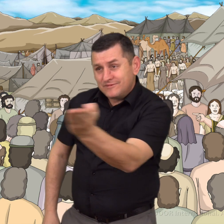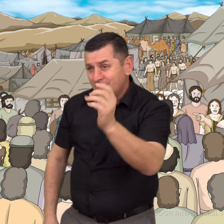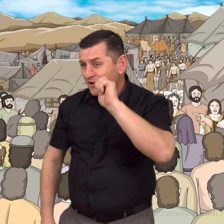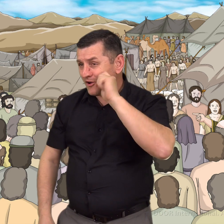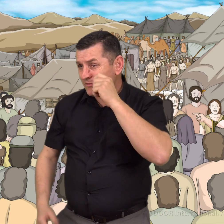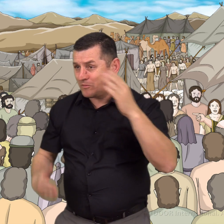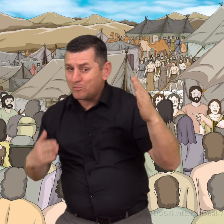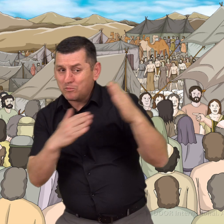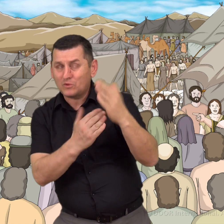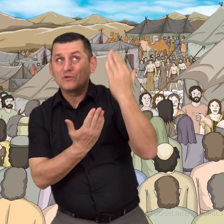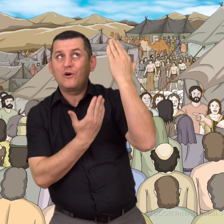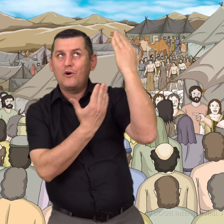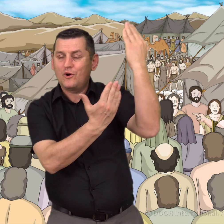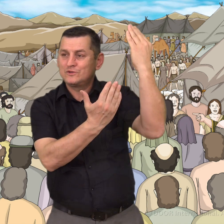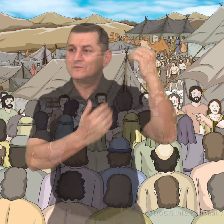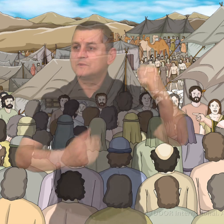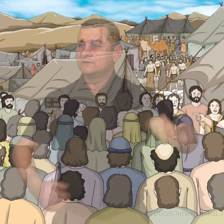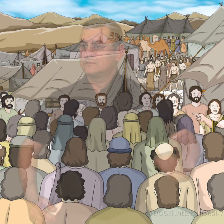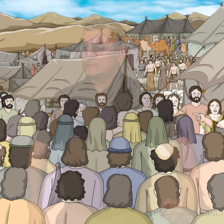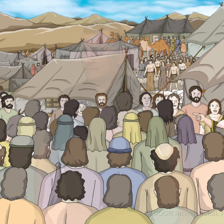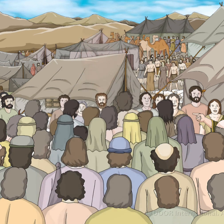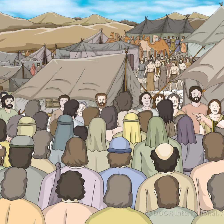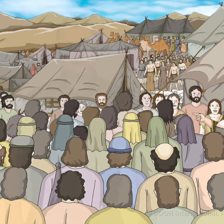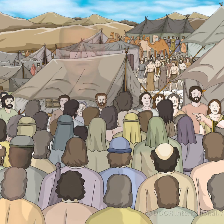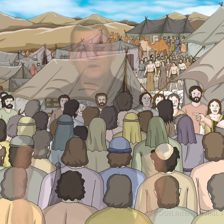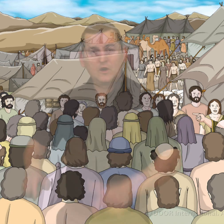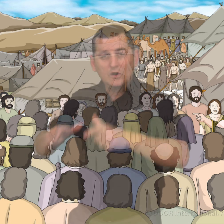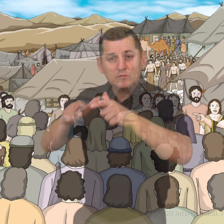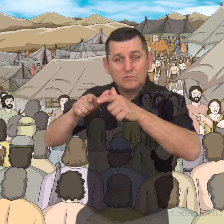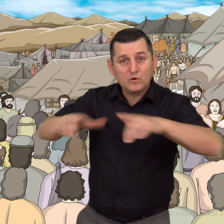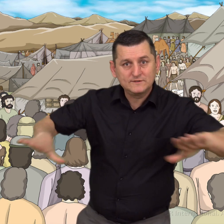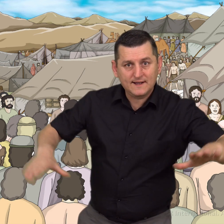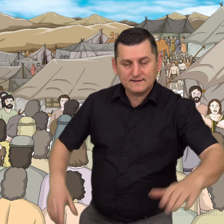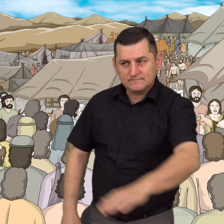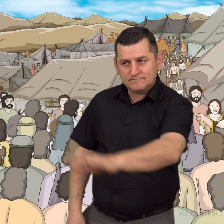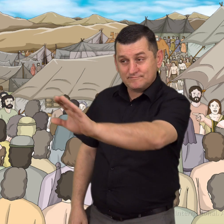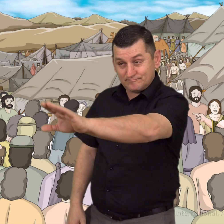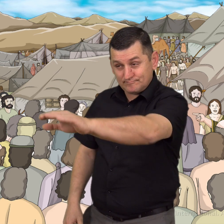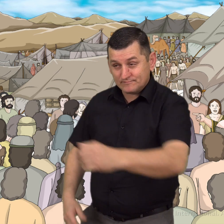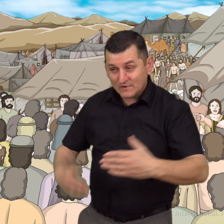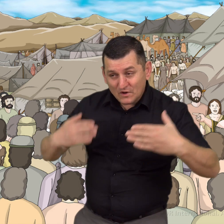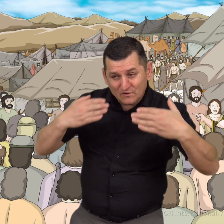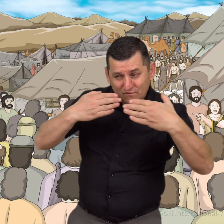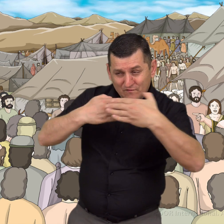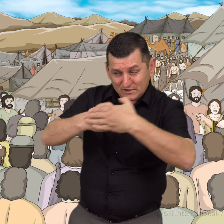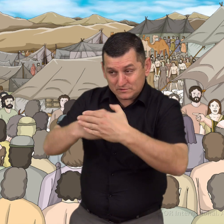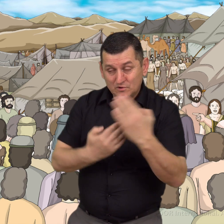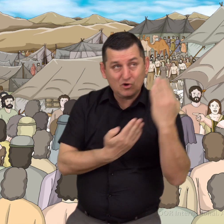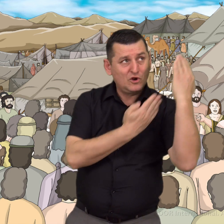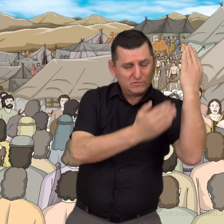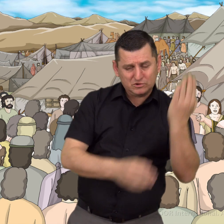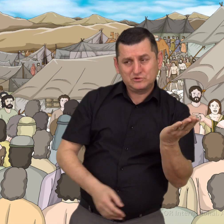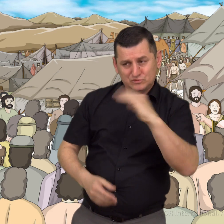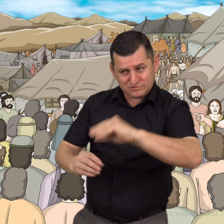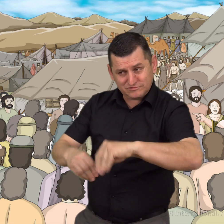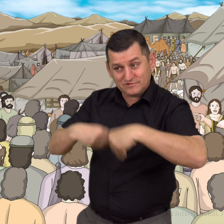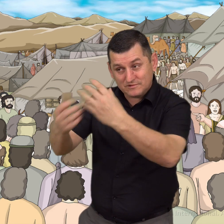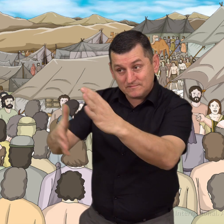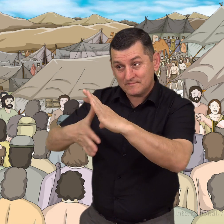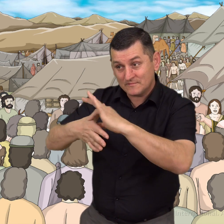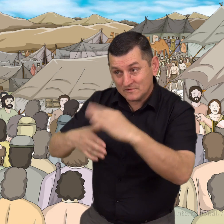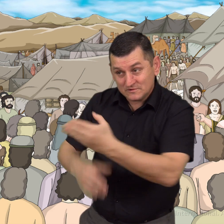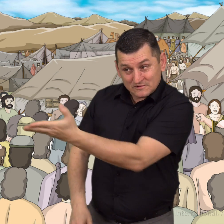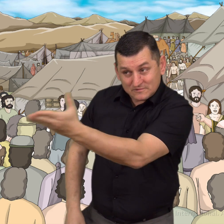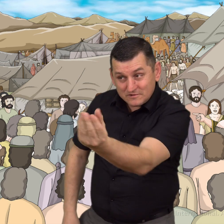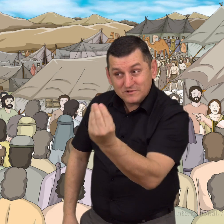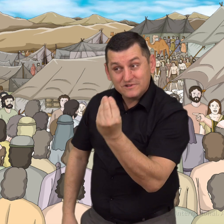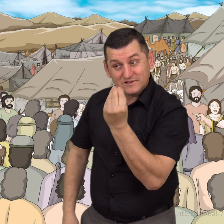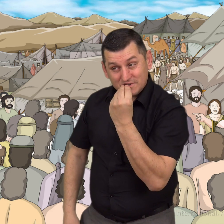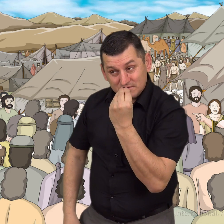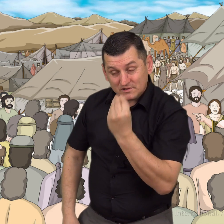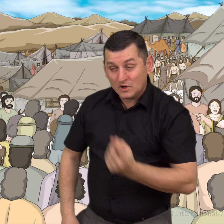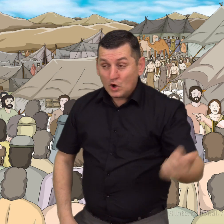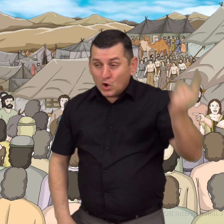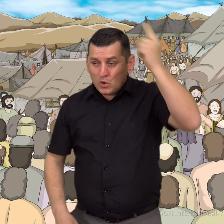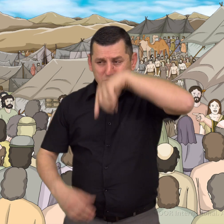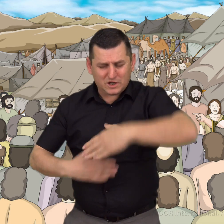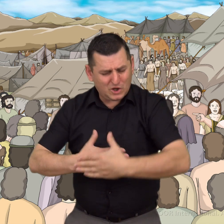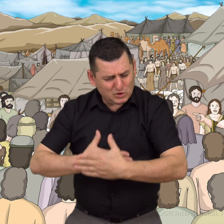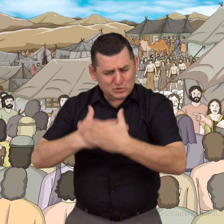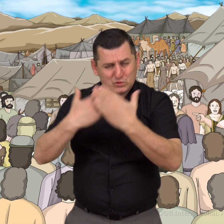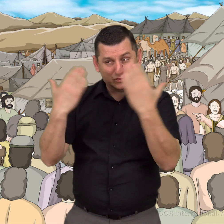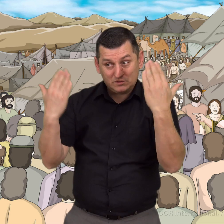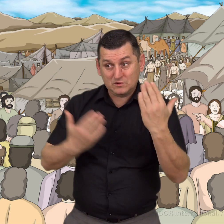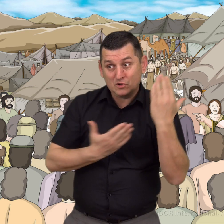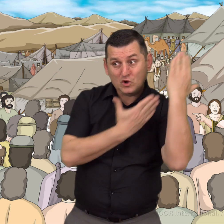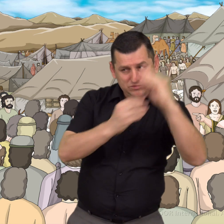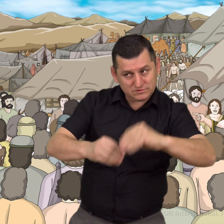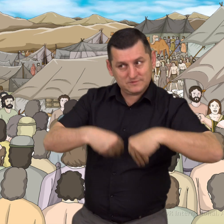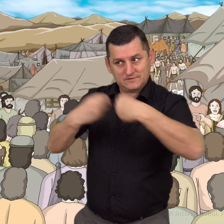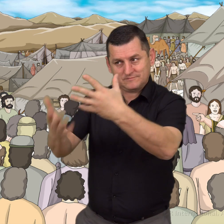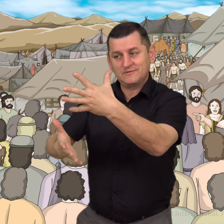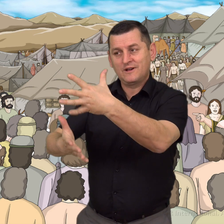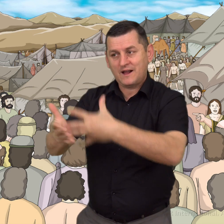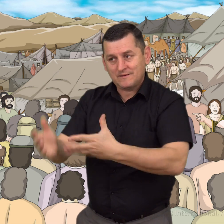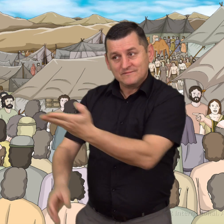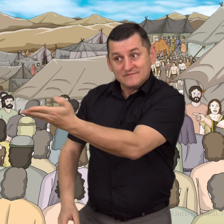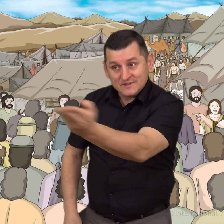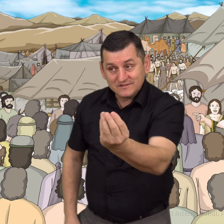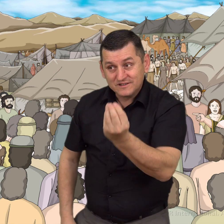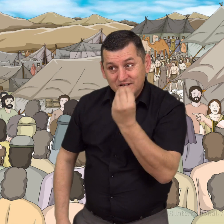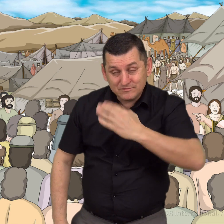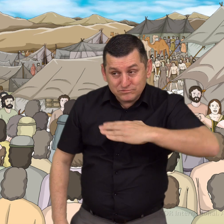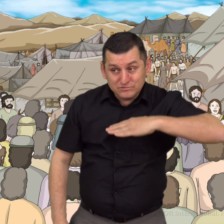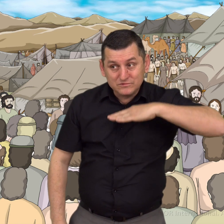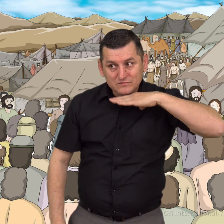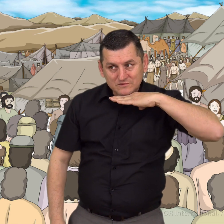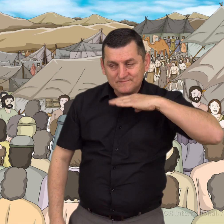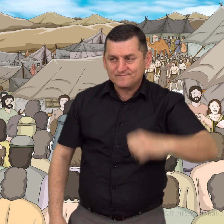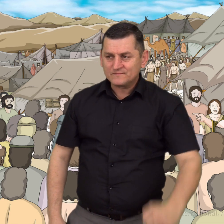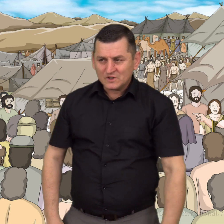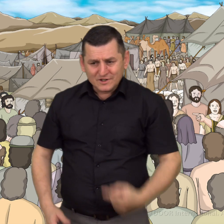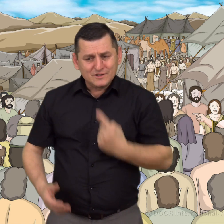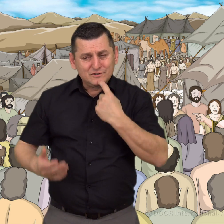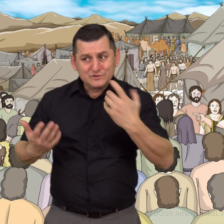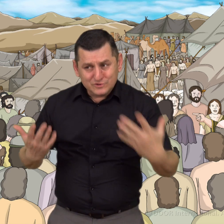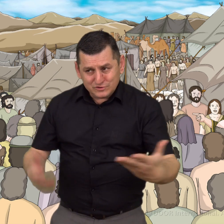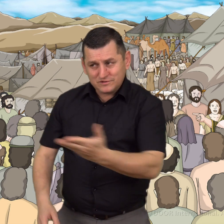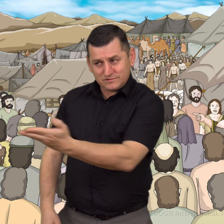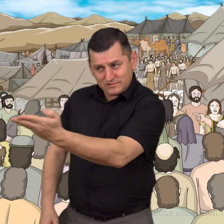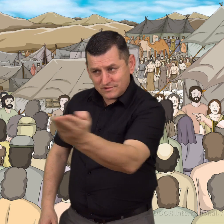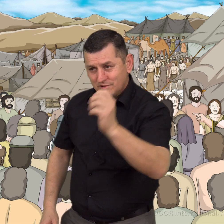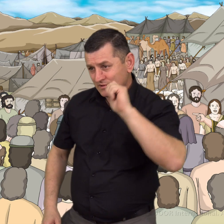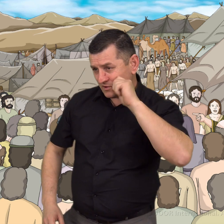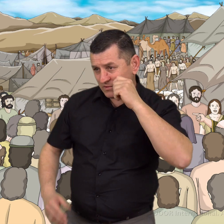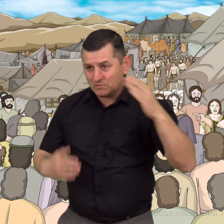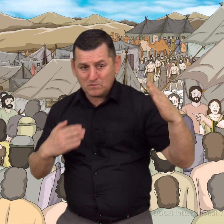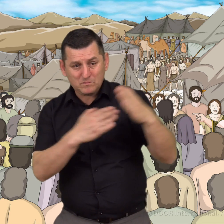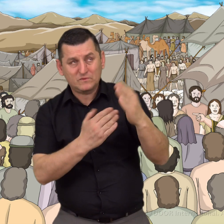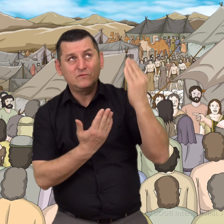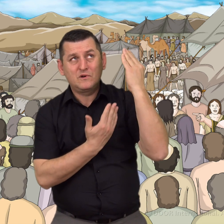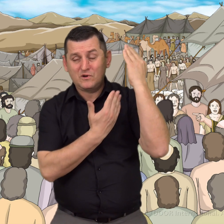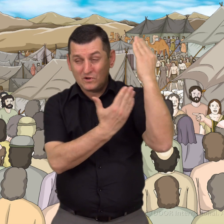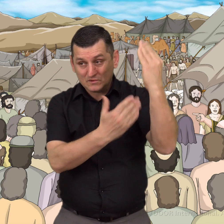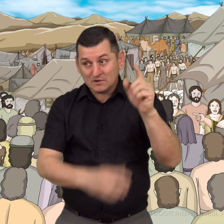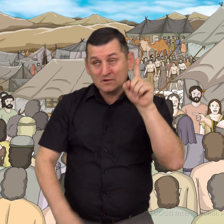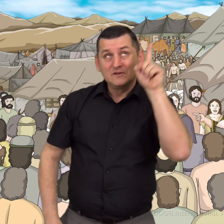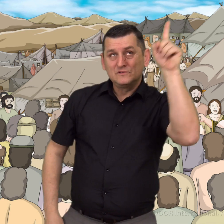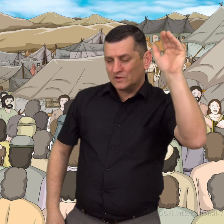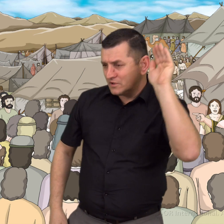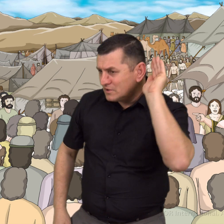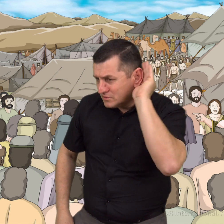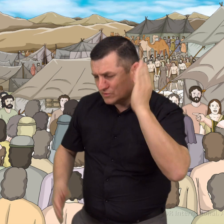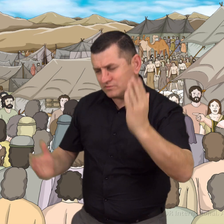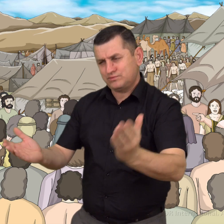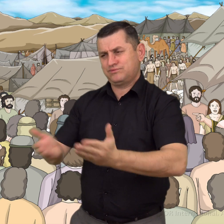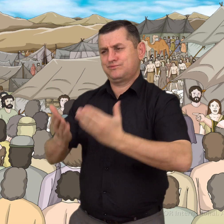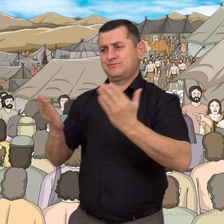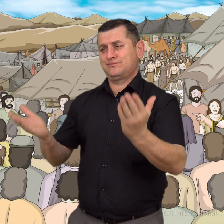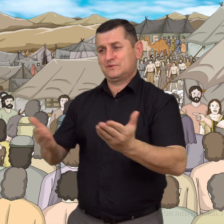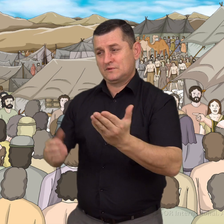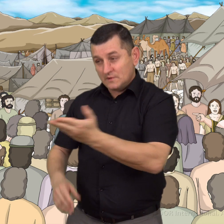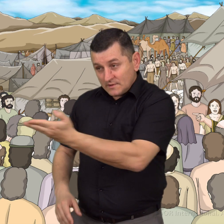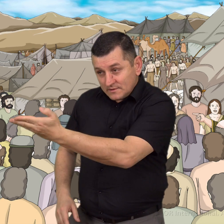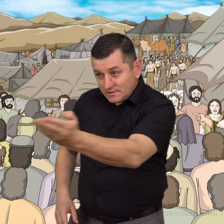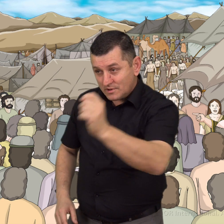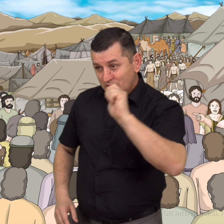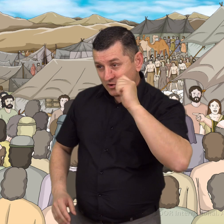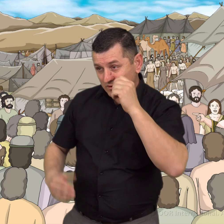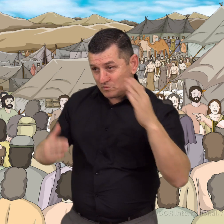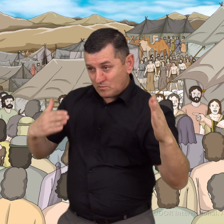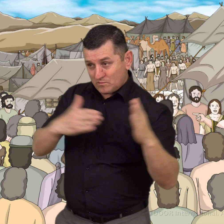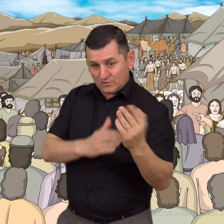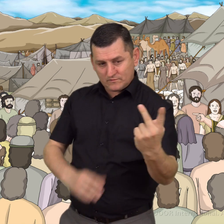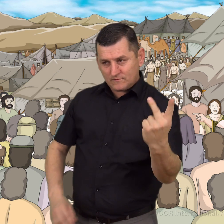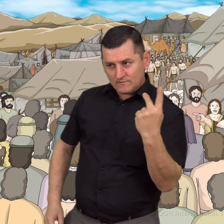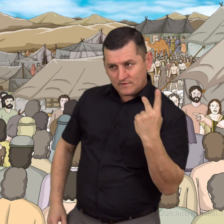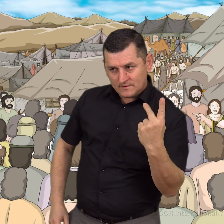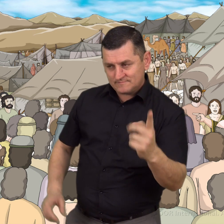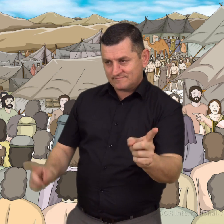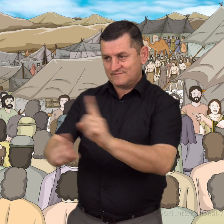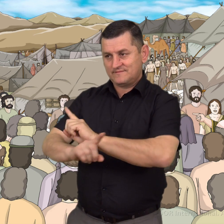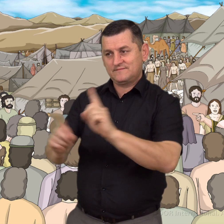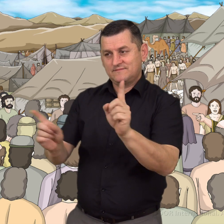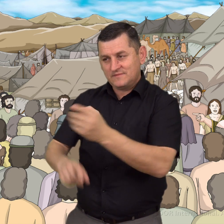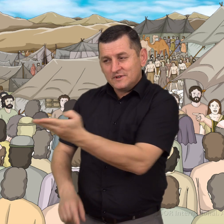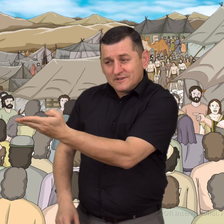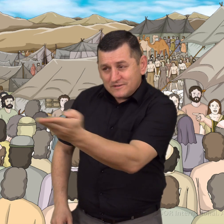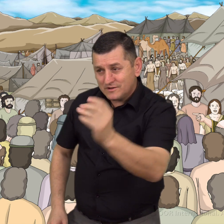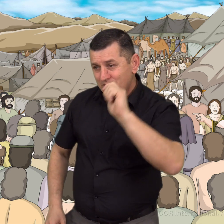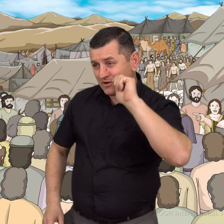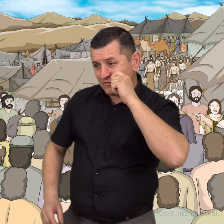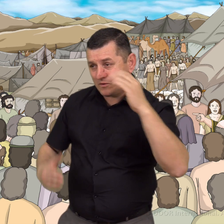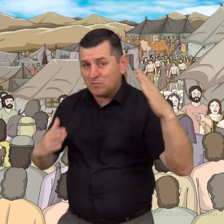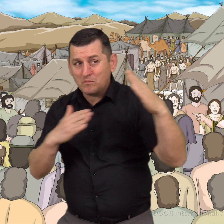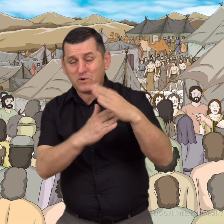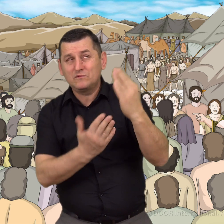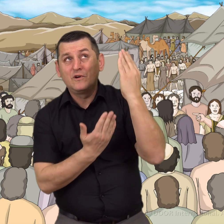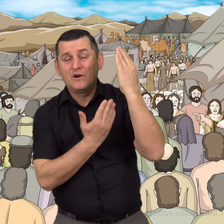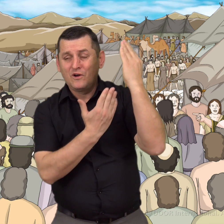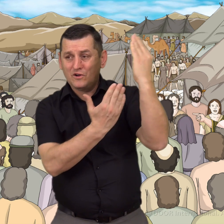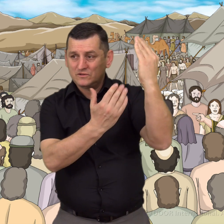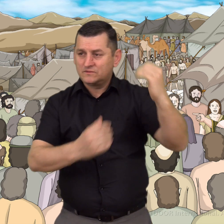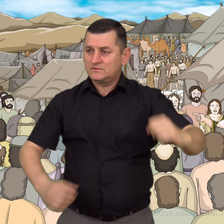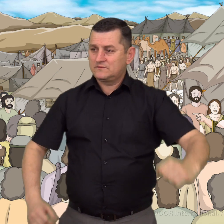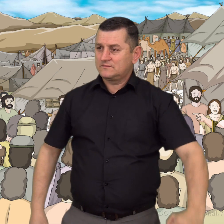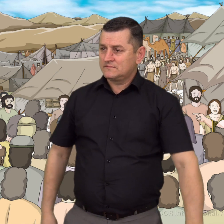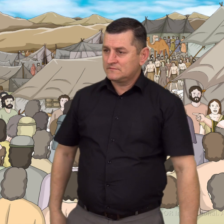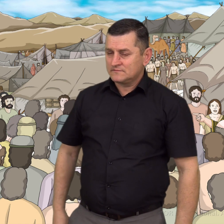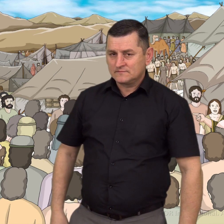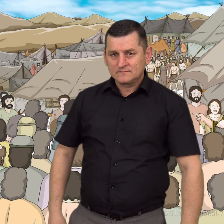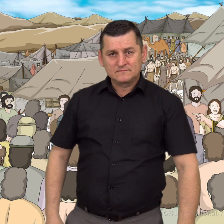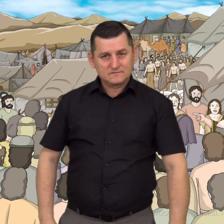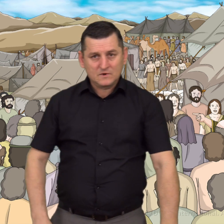And Moses added, “The LORD will give you meat to eat this evening and bread to fill you in the morning, for He has heard your grumbling against Him. Who are we?